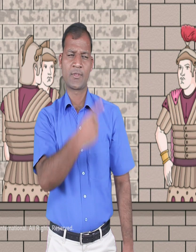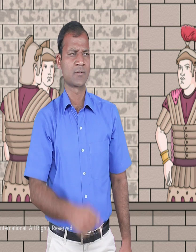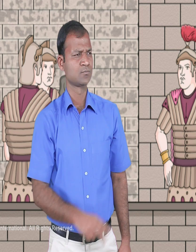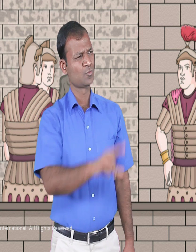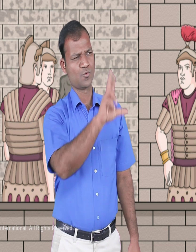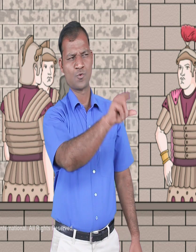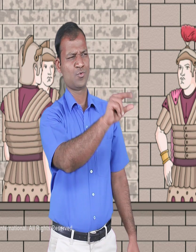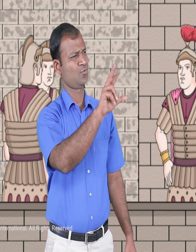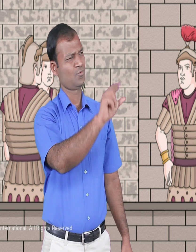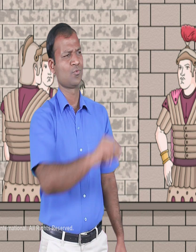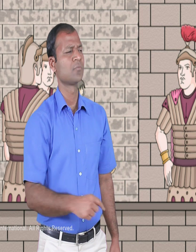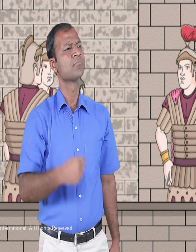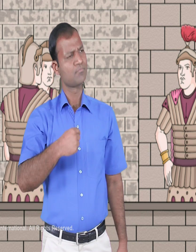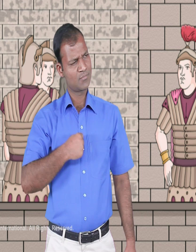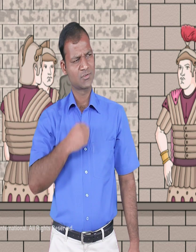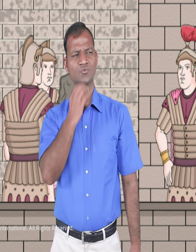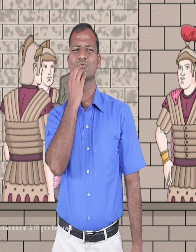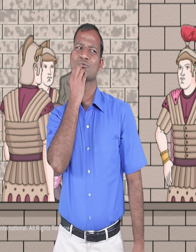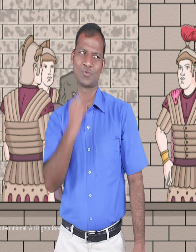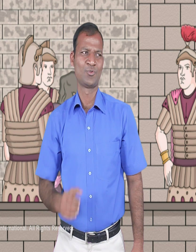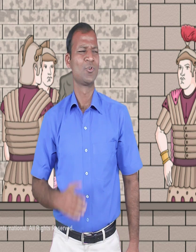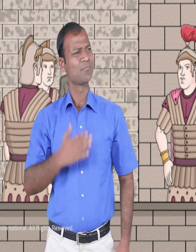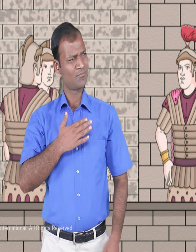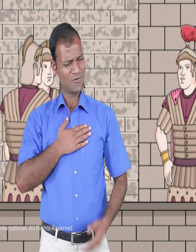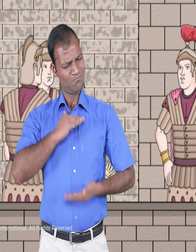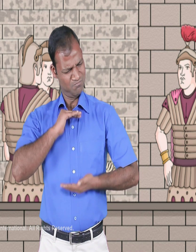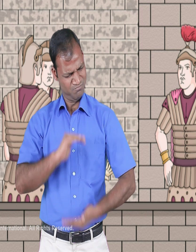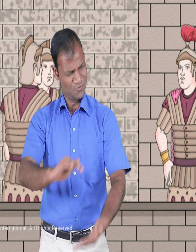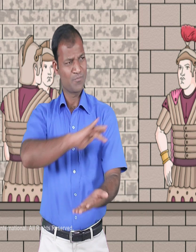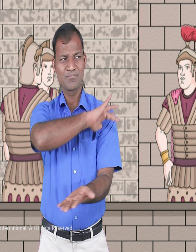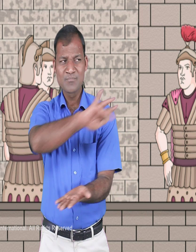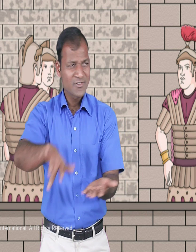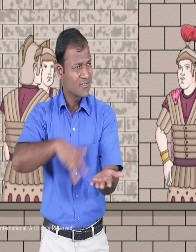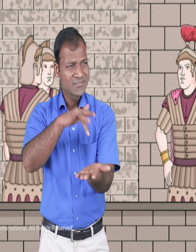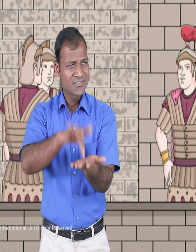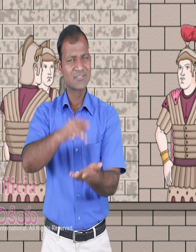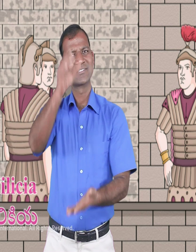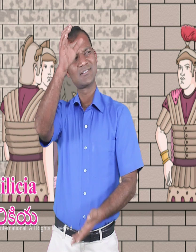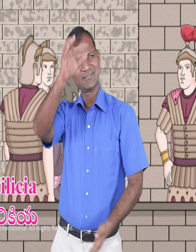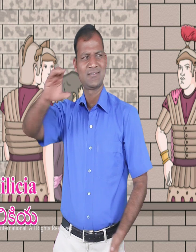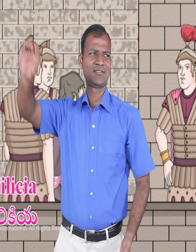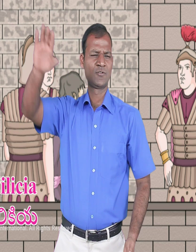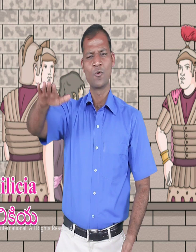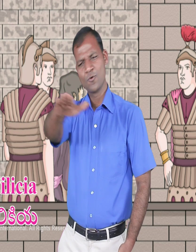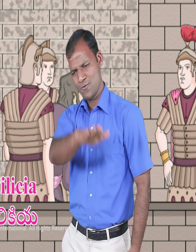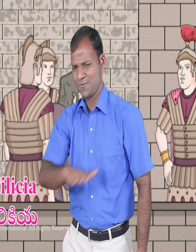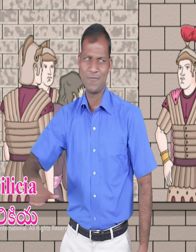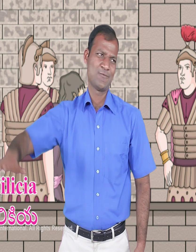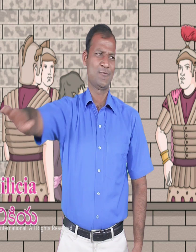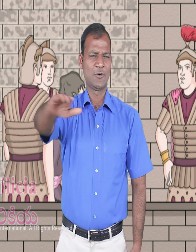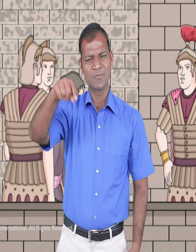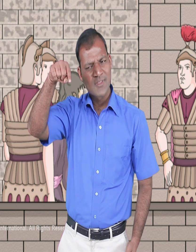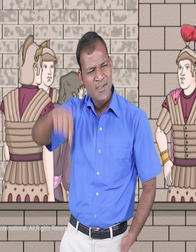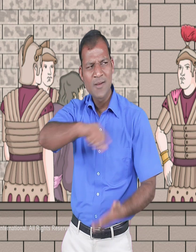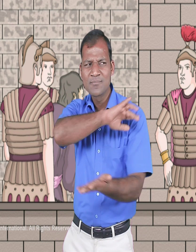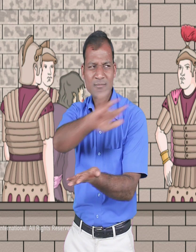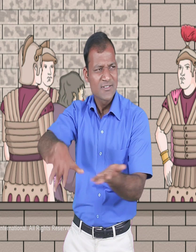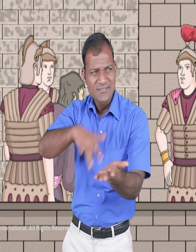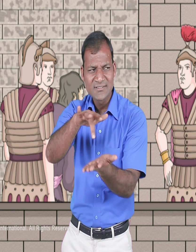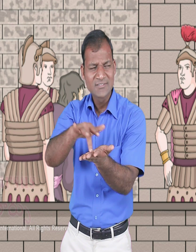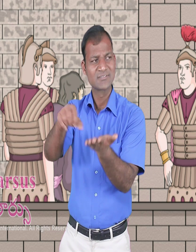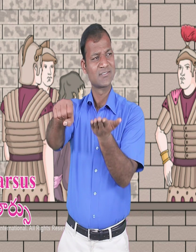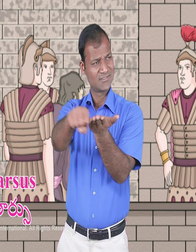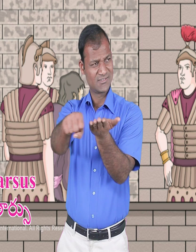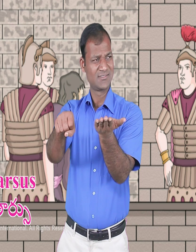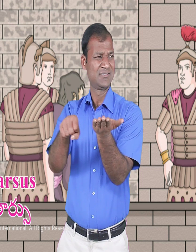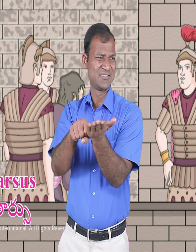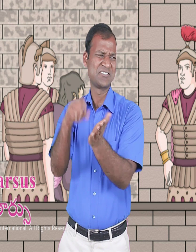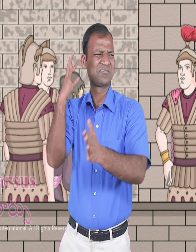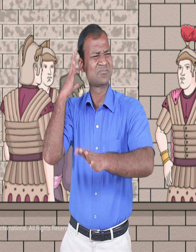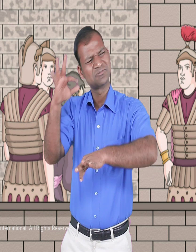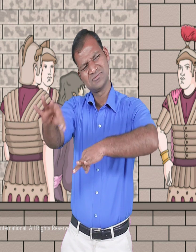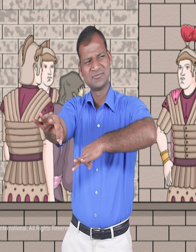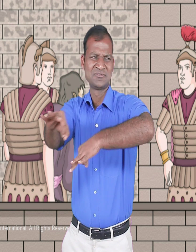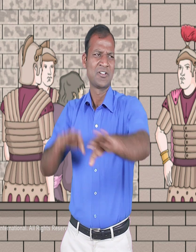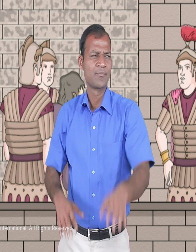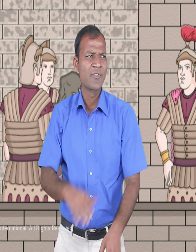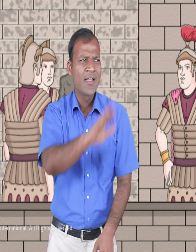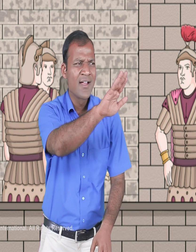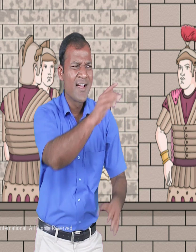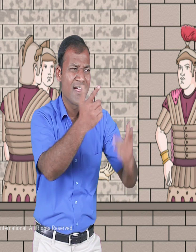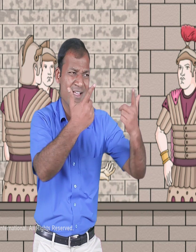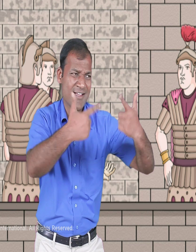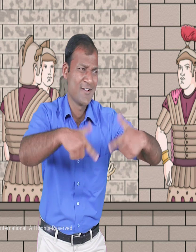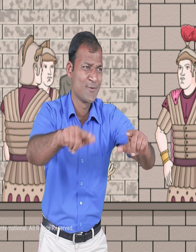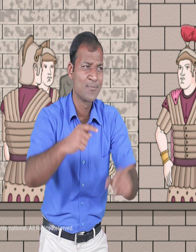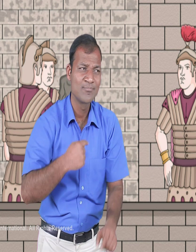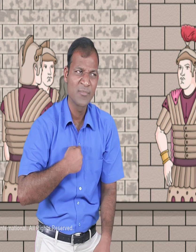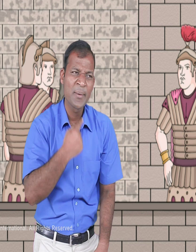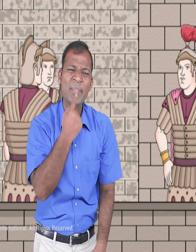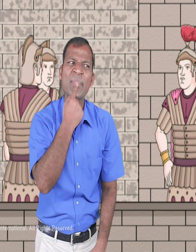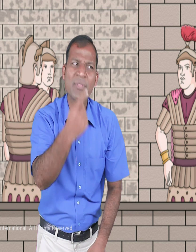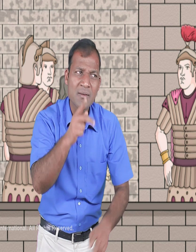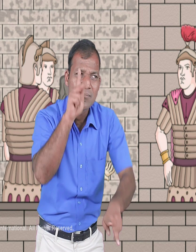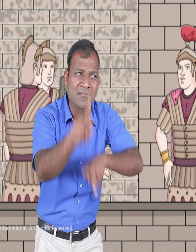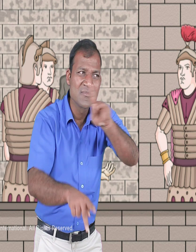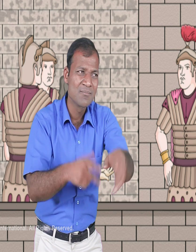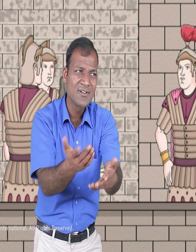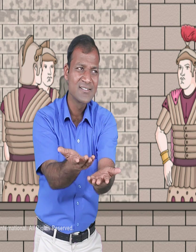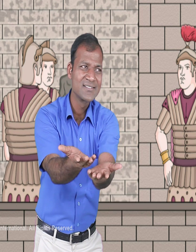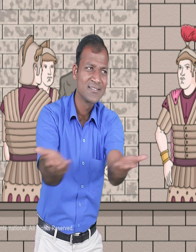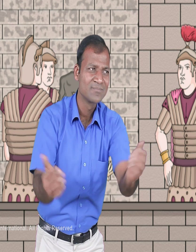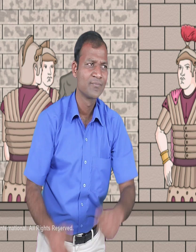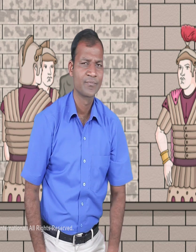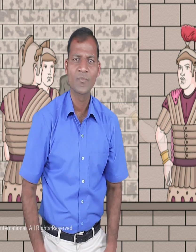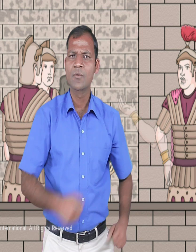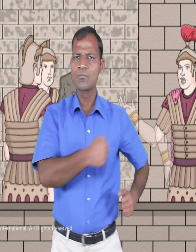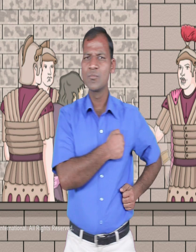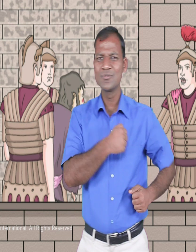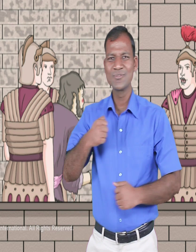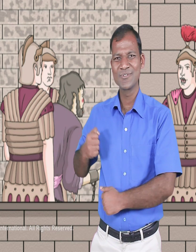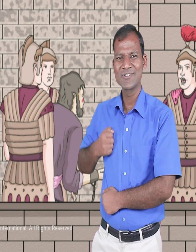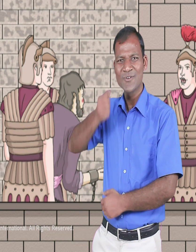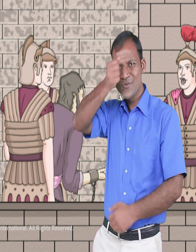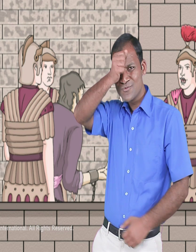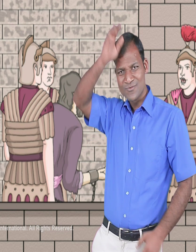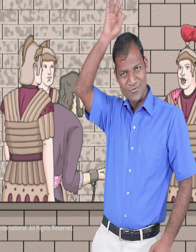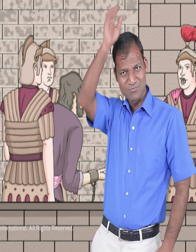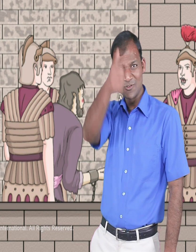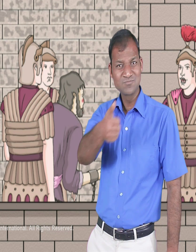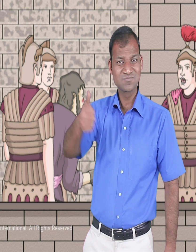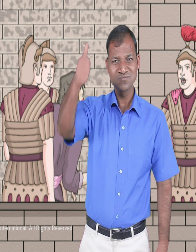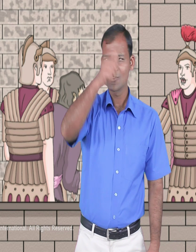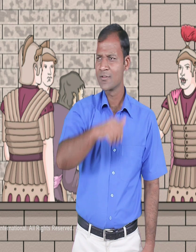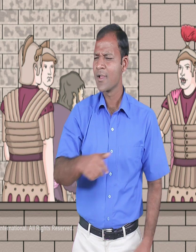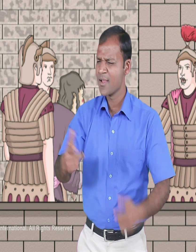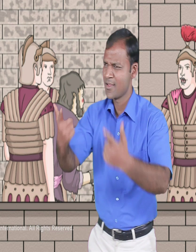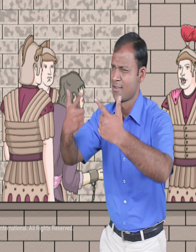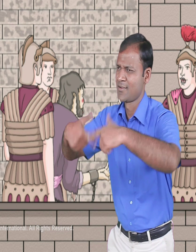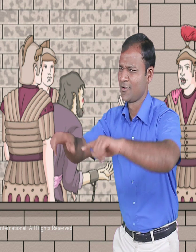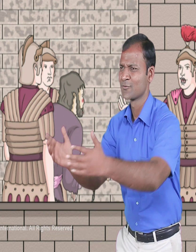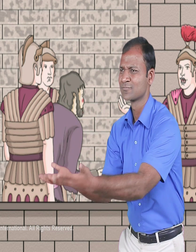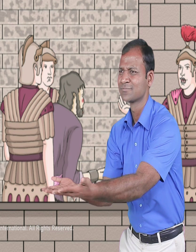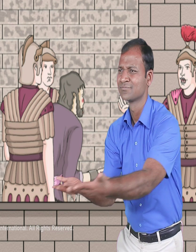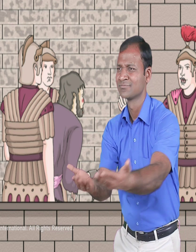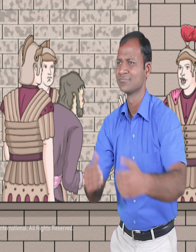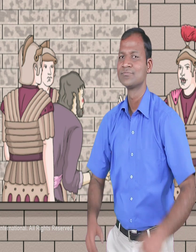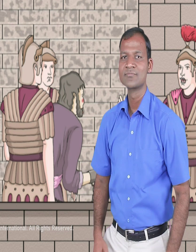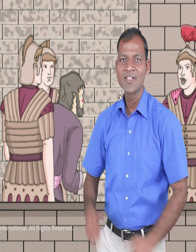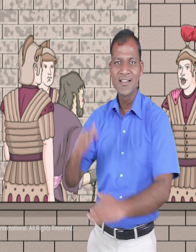But Paul answered, “I am a Jew from Tarsus in Cilicia, a citizen of no ordinary city.